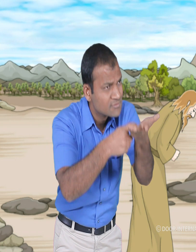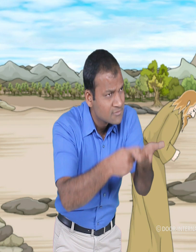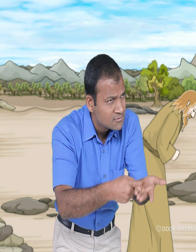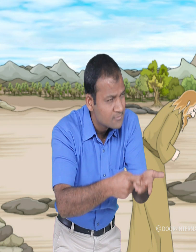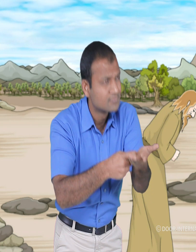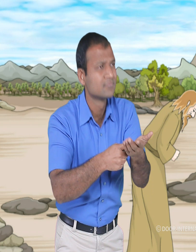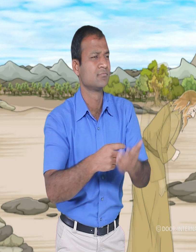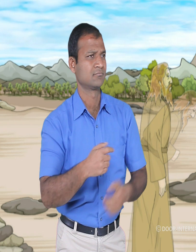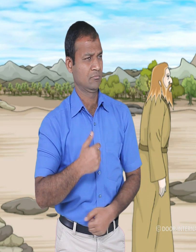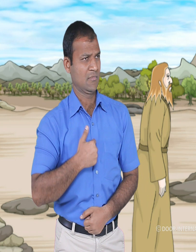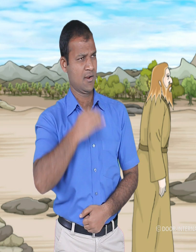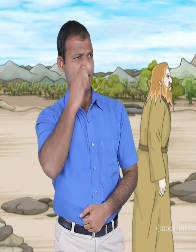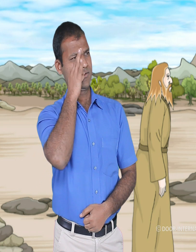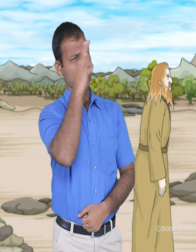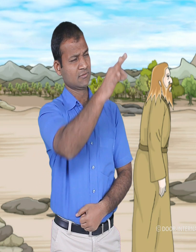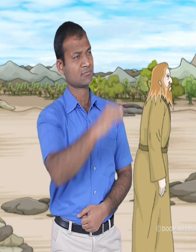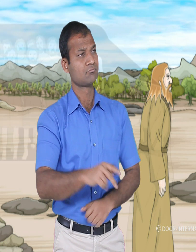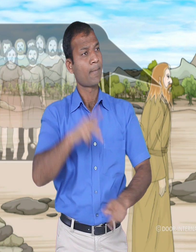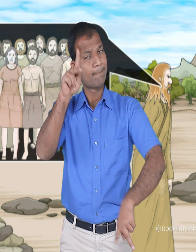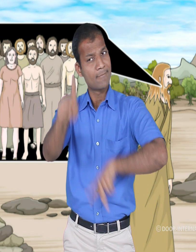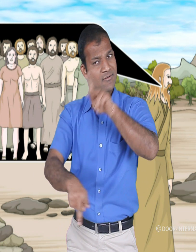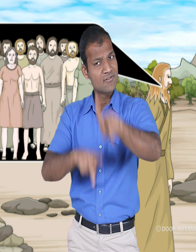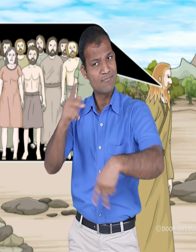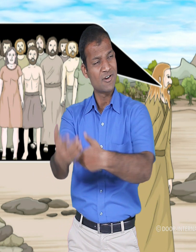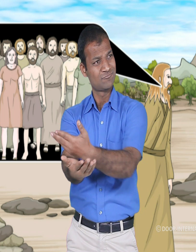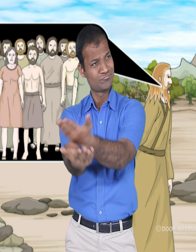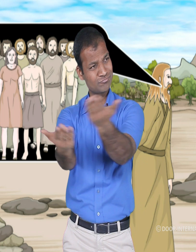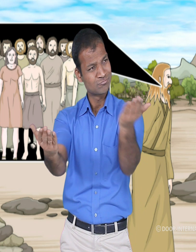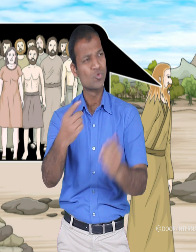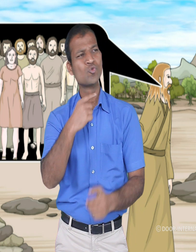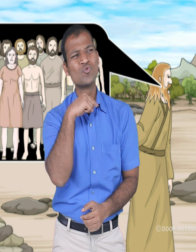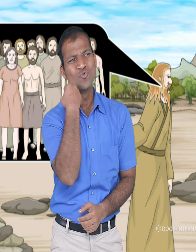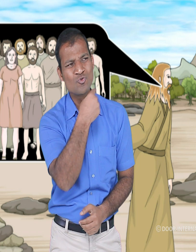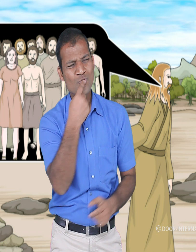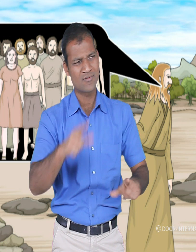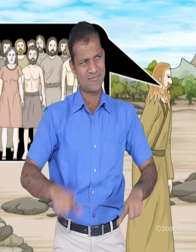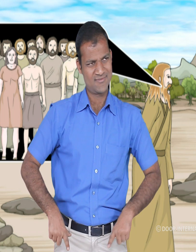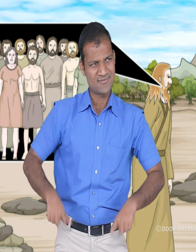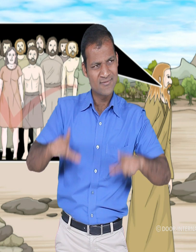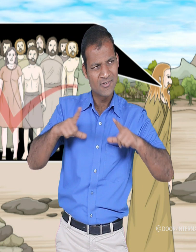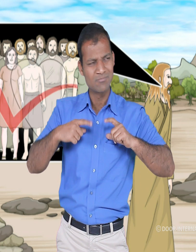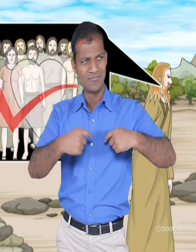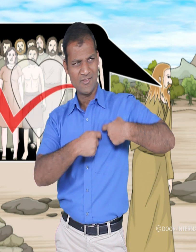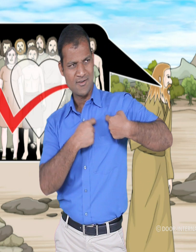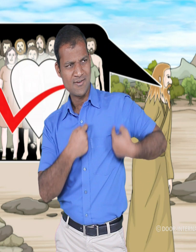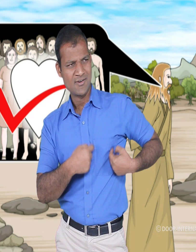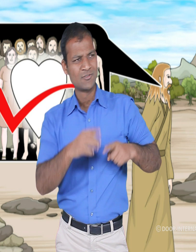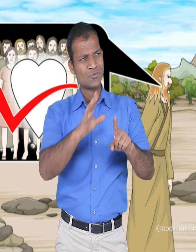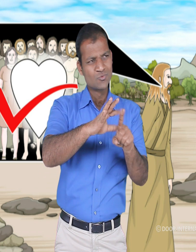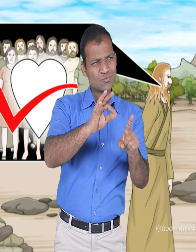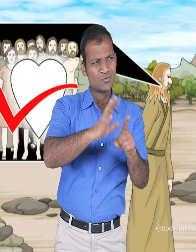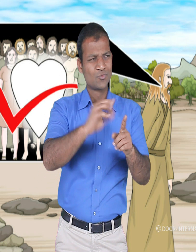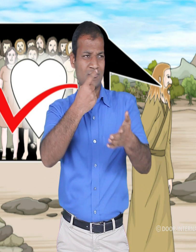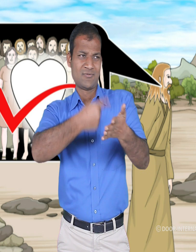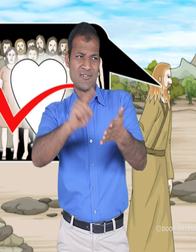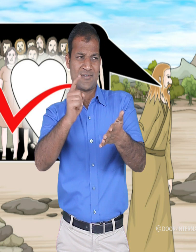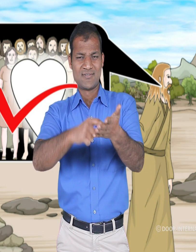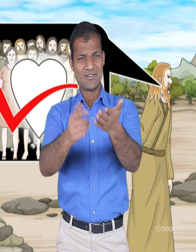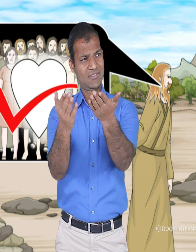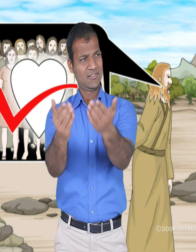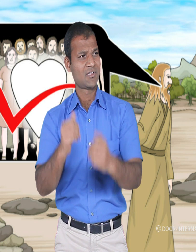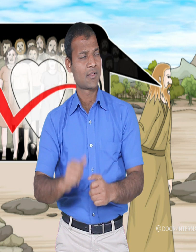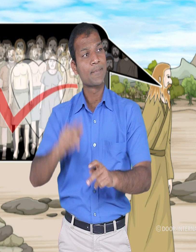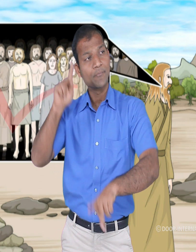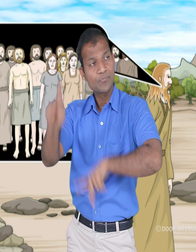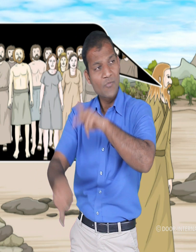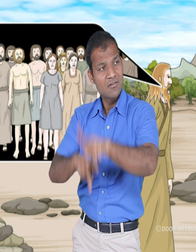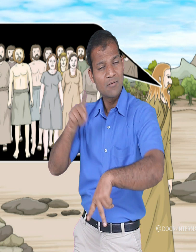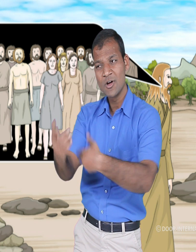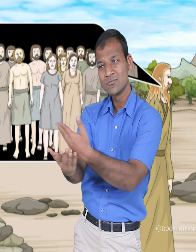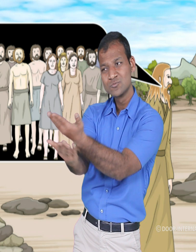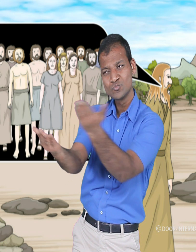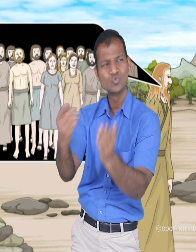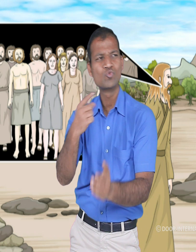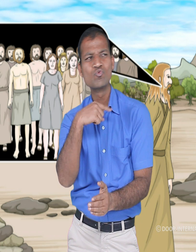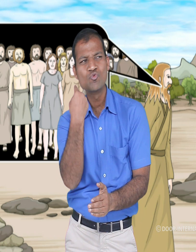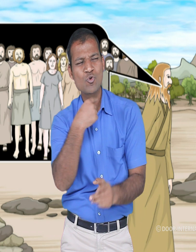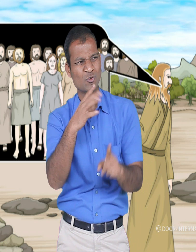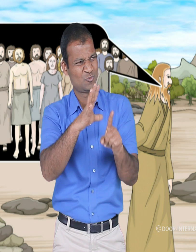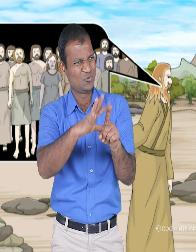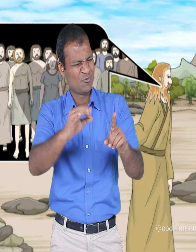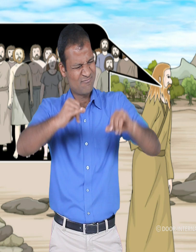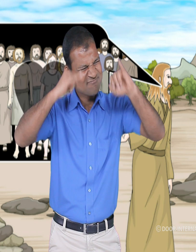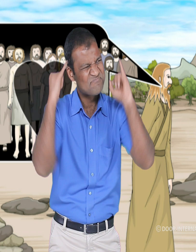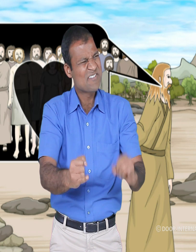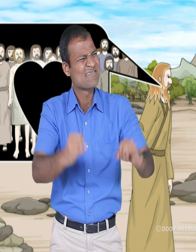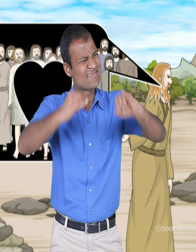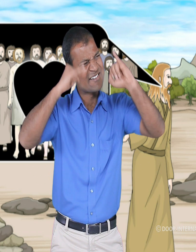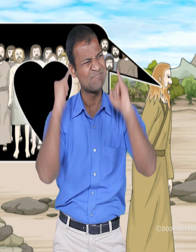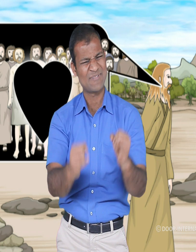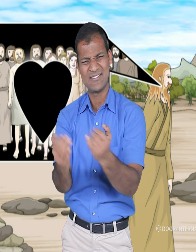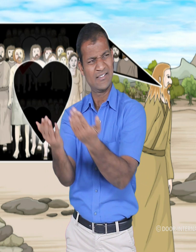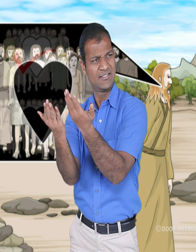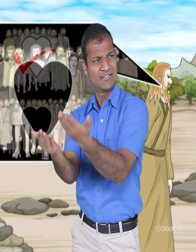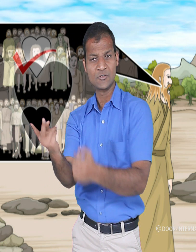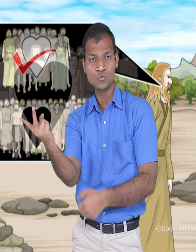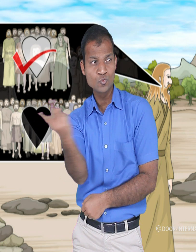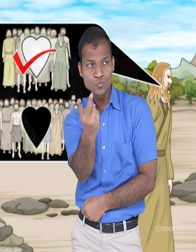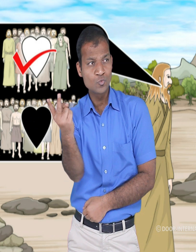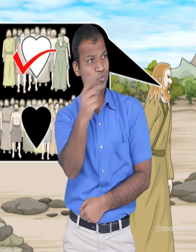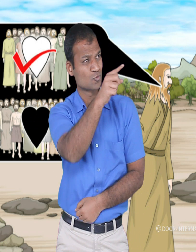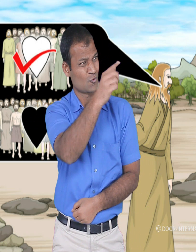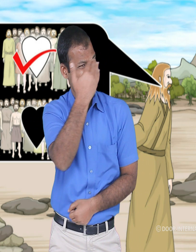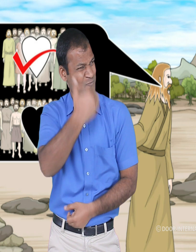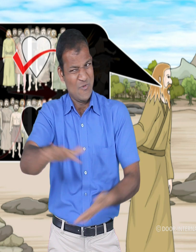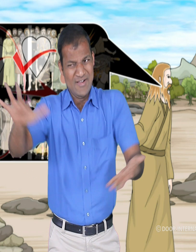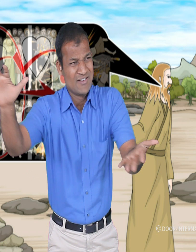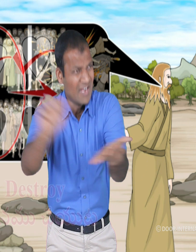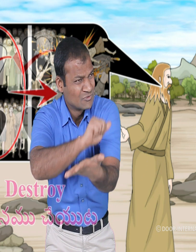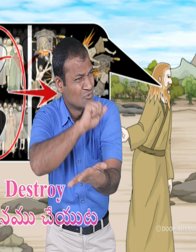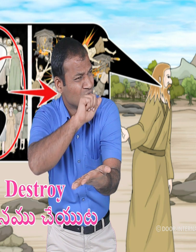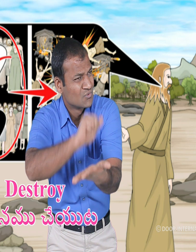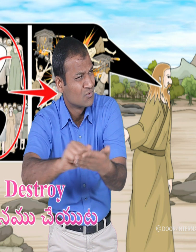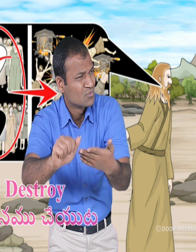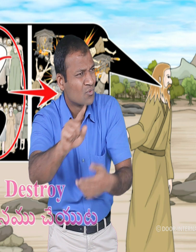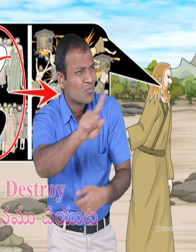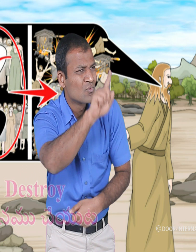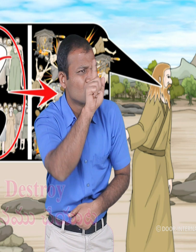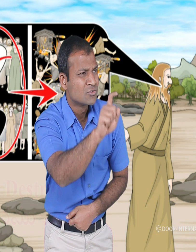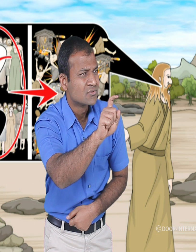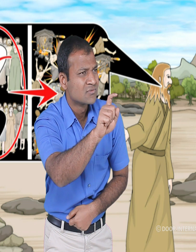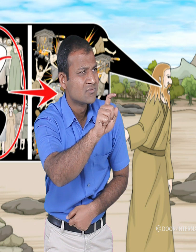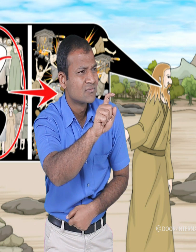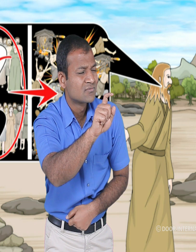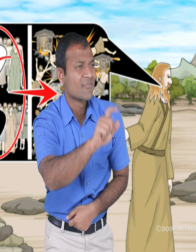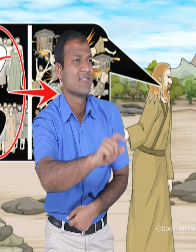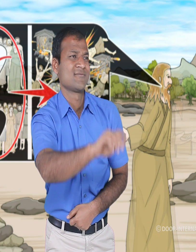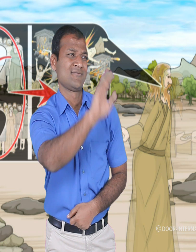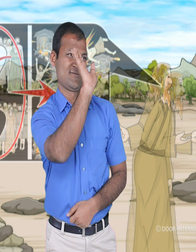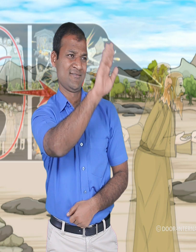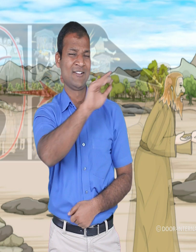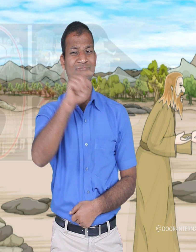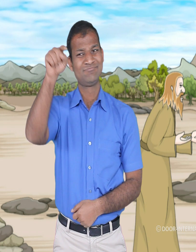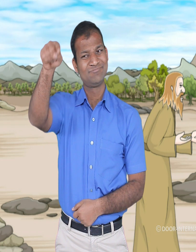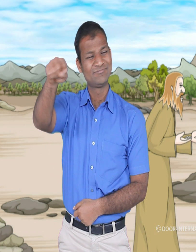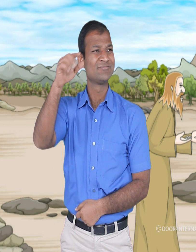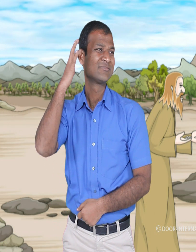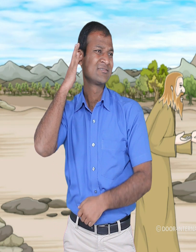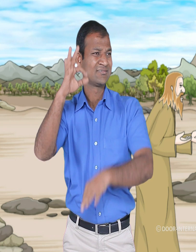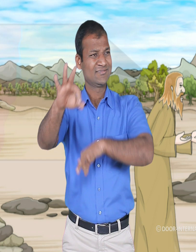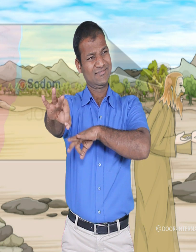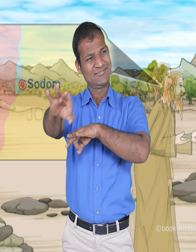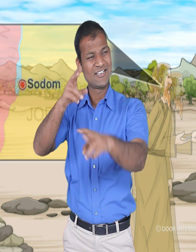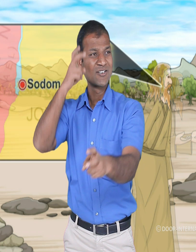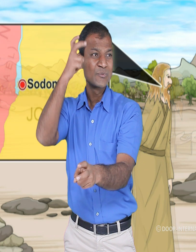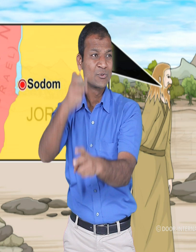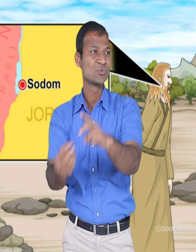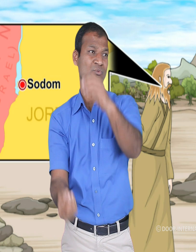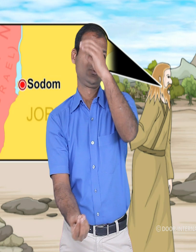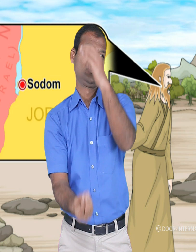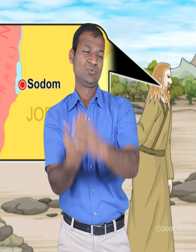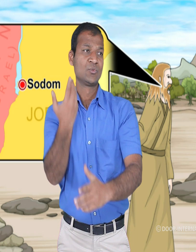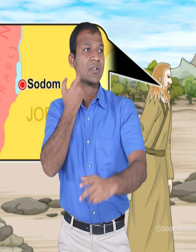Abraham stepped forward and said, “Will You really sweep away the righteous with the wicked?